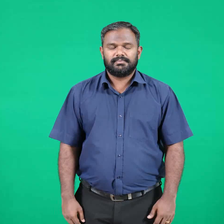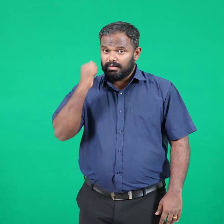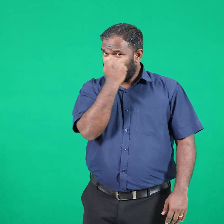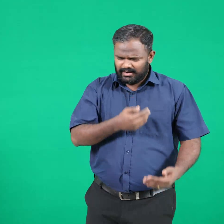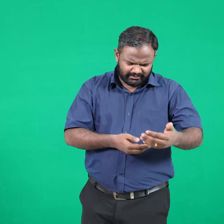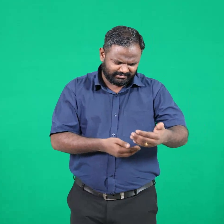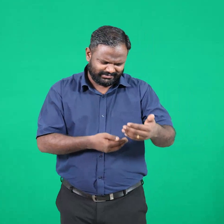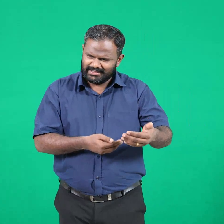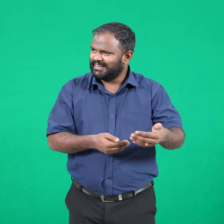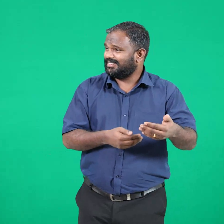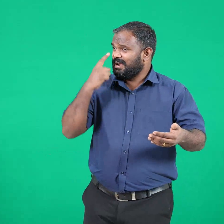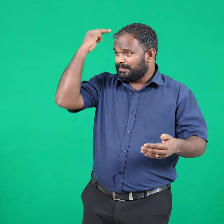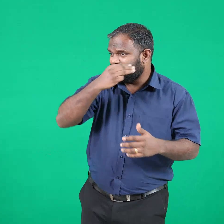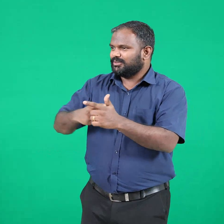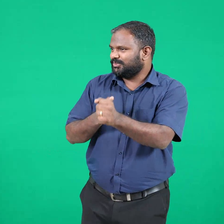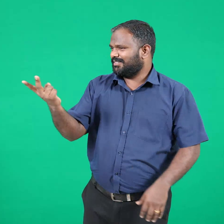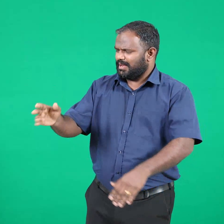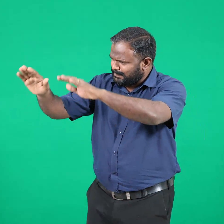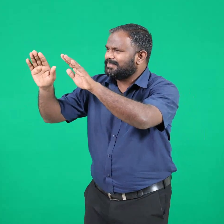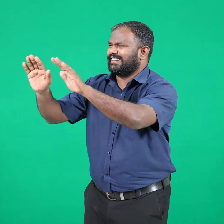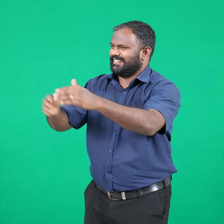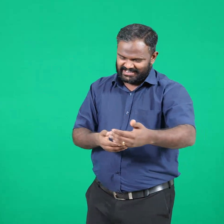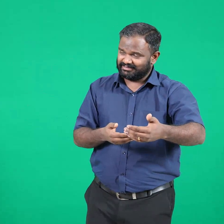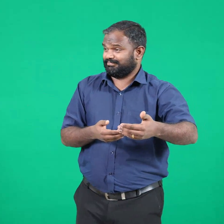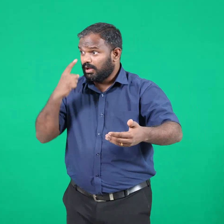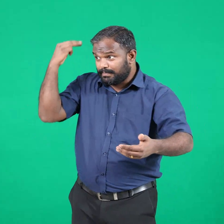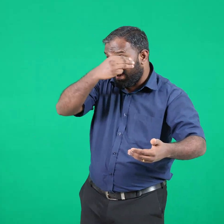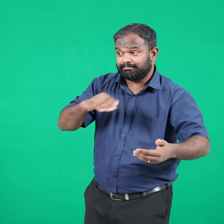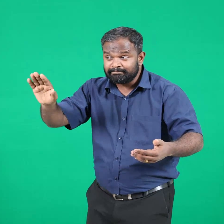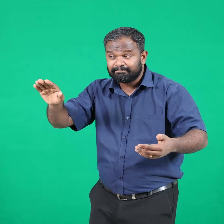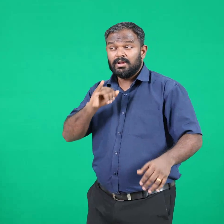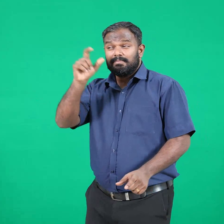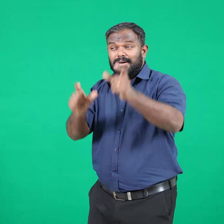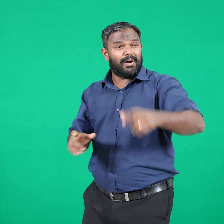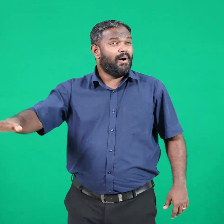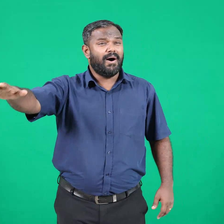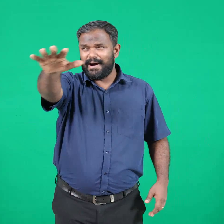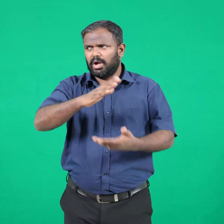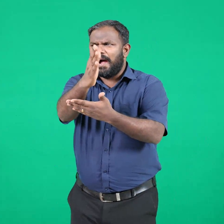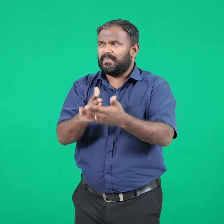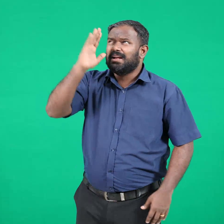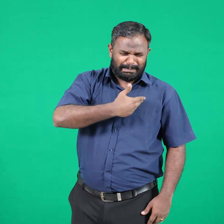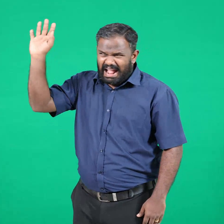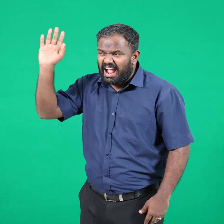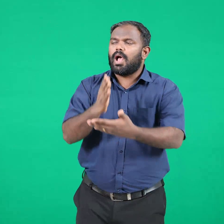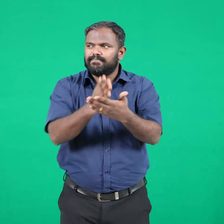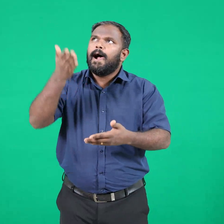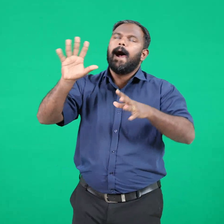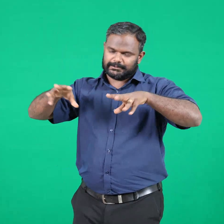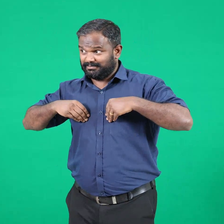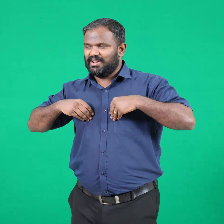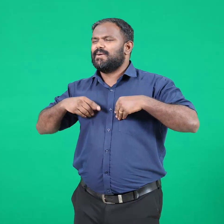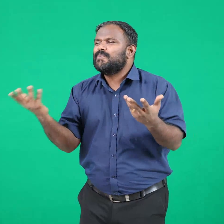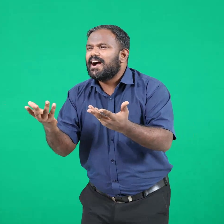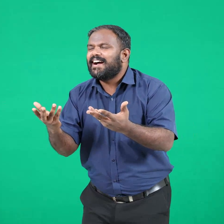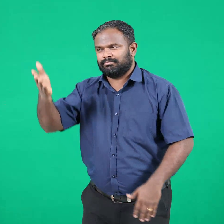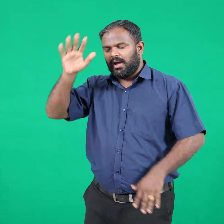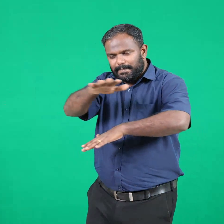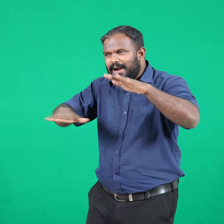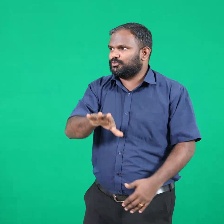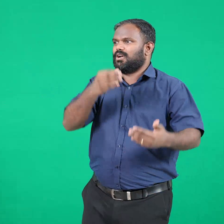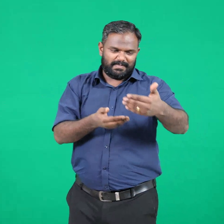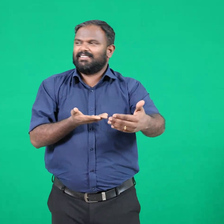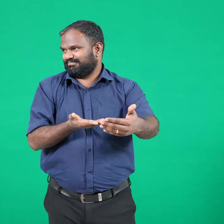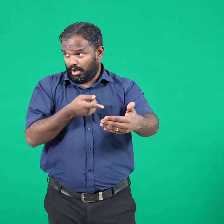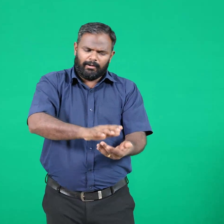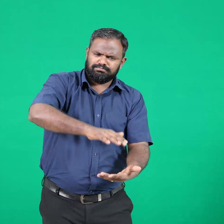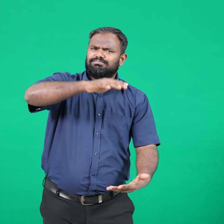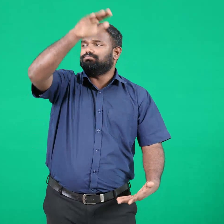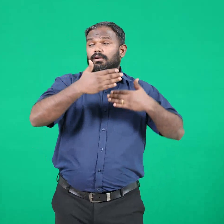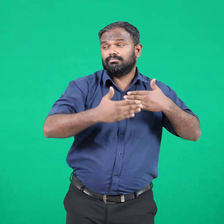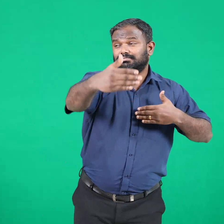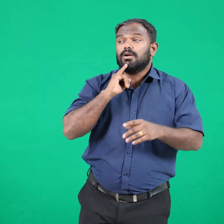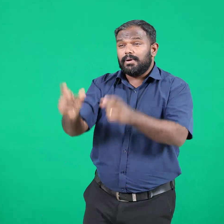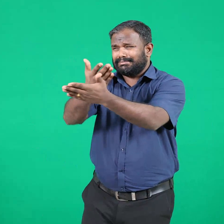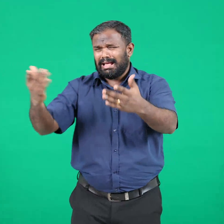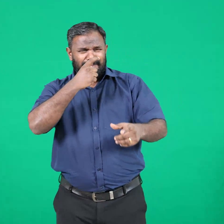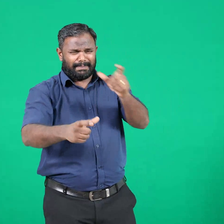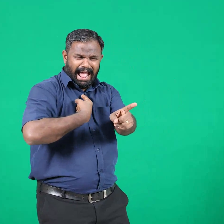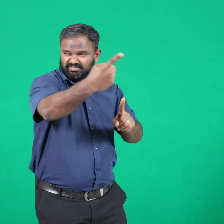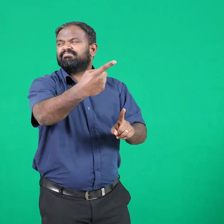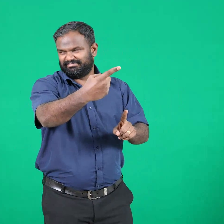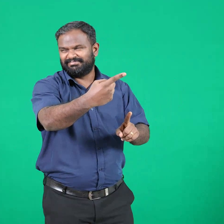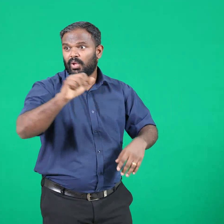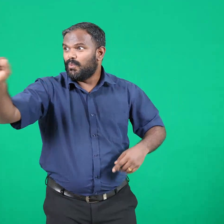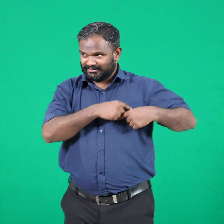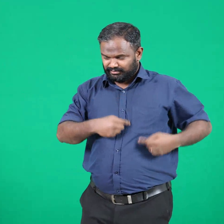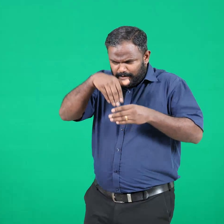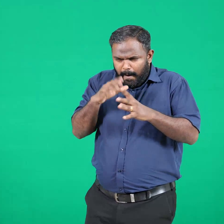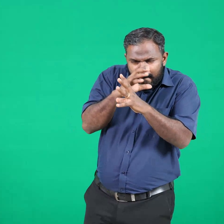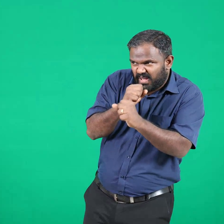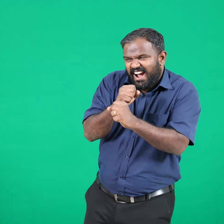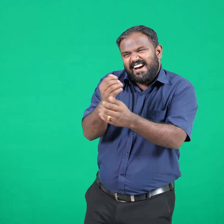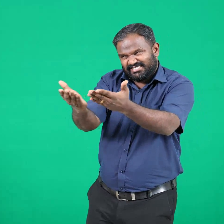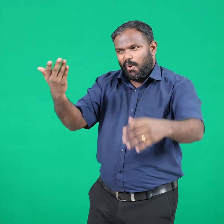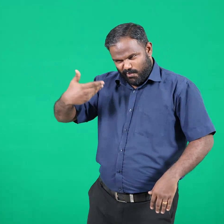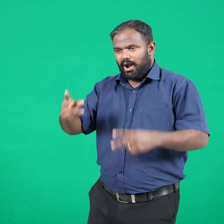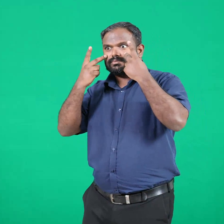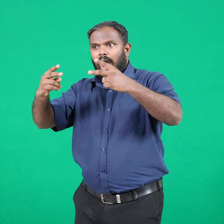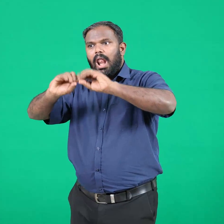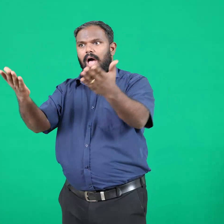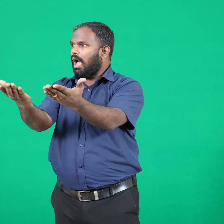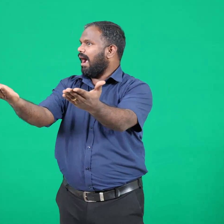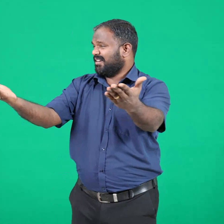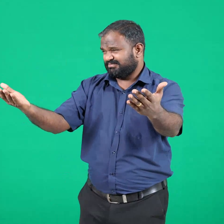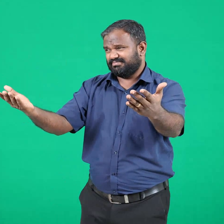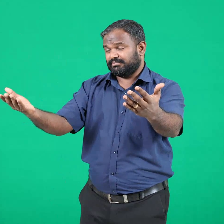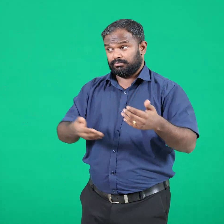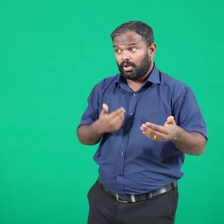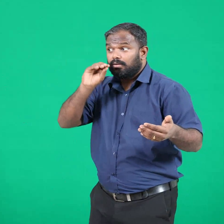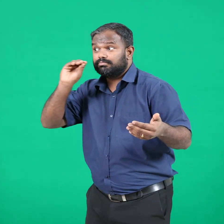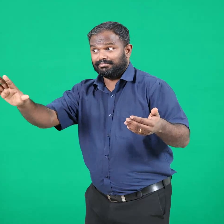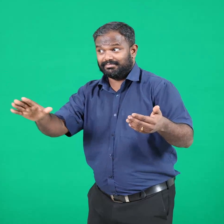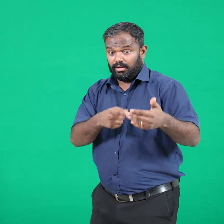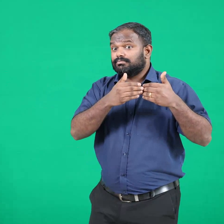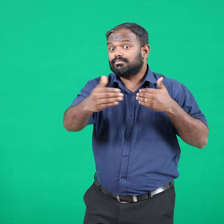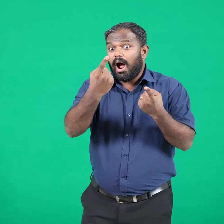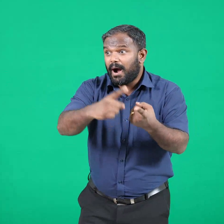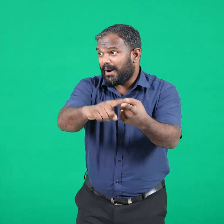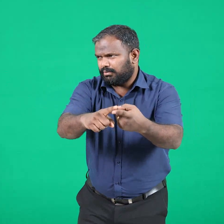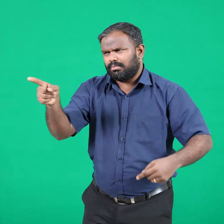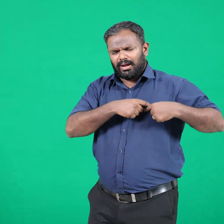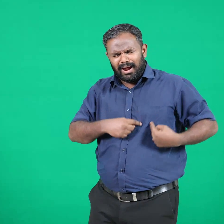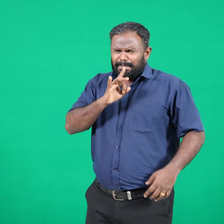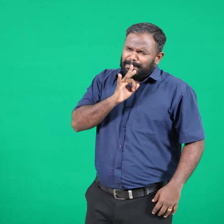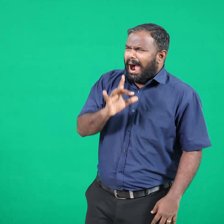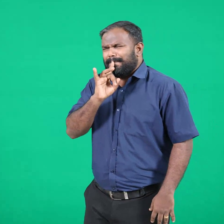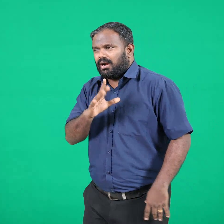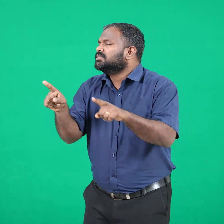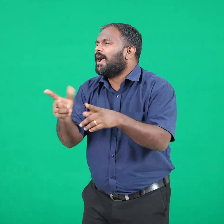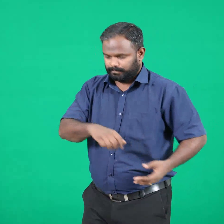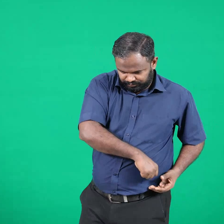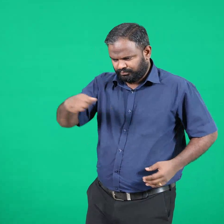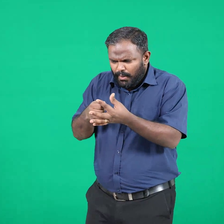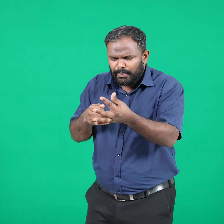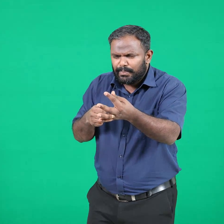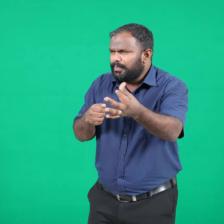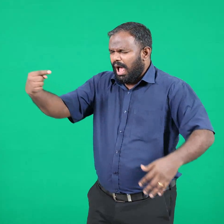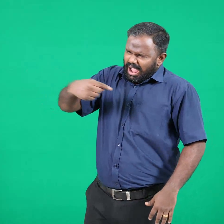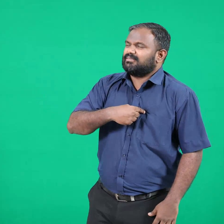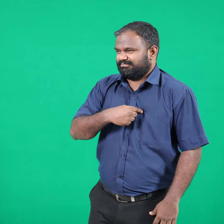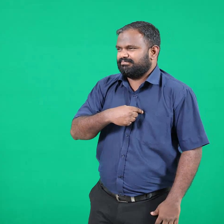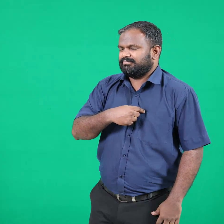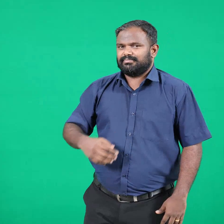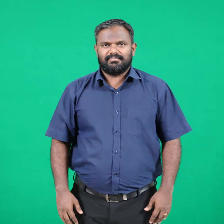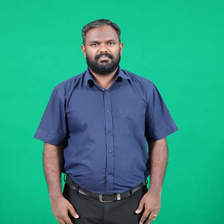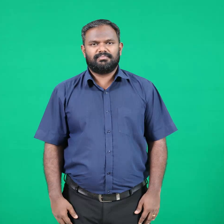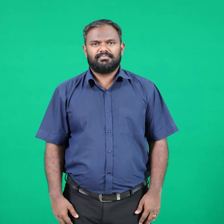Then Simeon blessed them and said to His mother Mary: "Behold, this Child is appointed to cause the rise and fall of many in Israel, and to be a sign that will be spoken against, so that the thoughts of many hearts will be revealed- and a sword will pierce your soul as well."